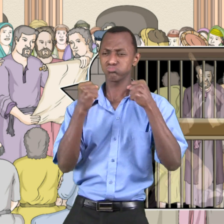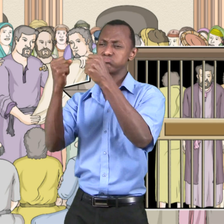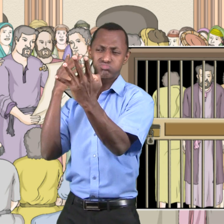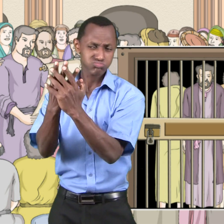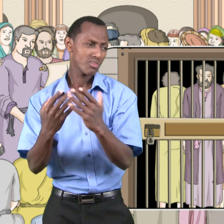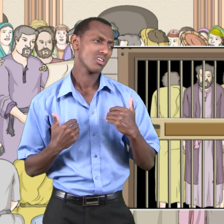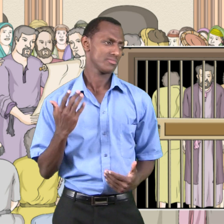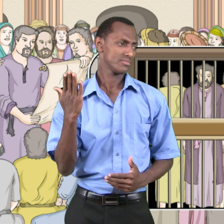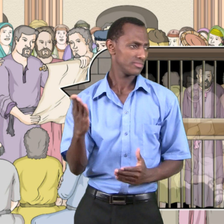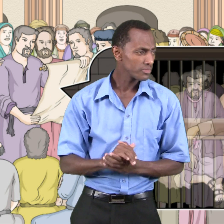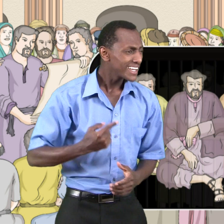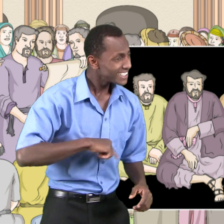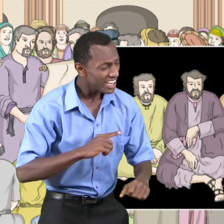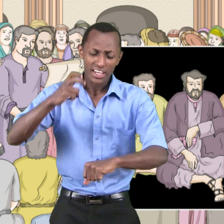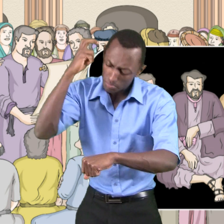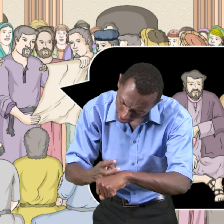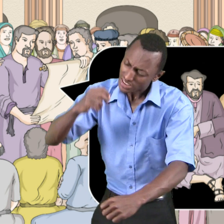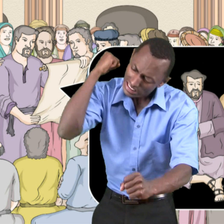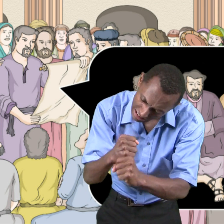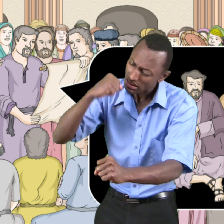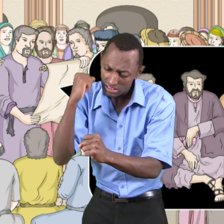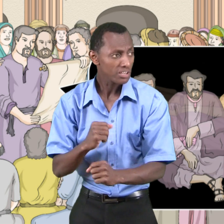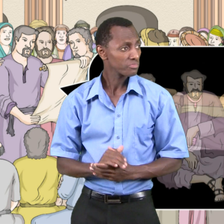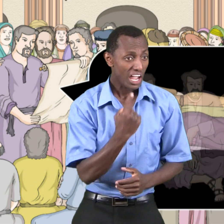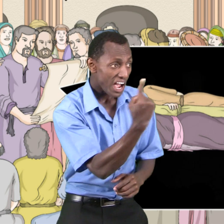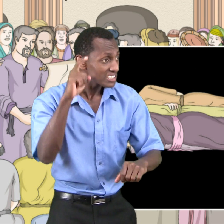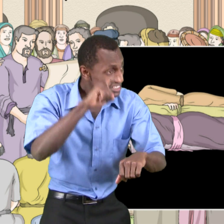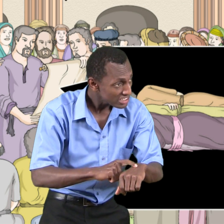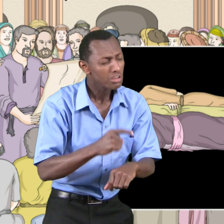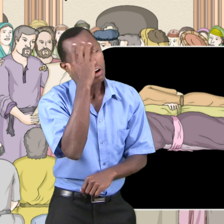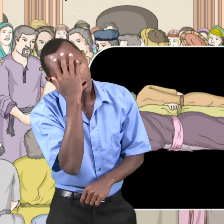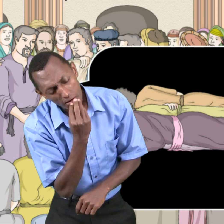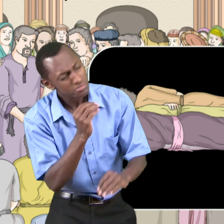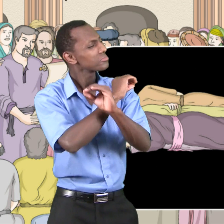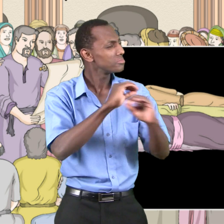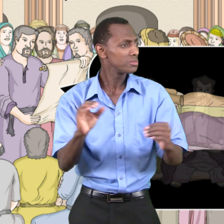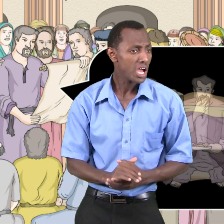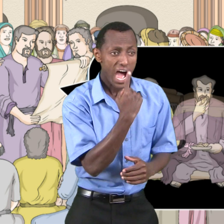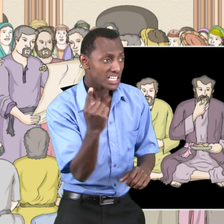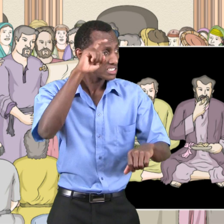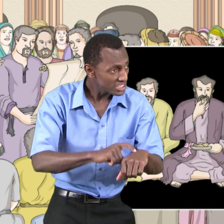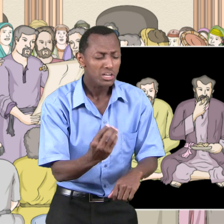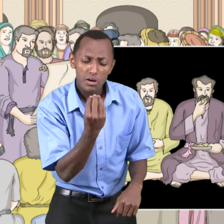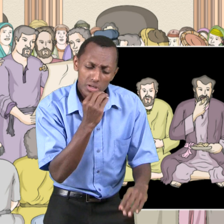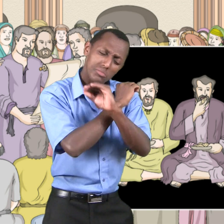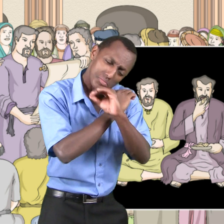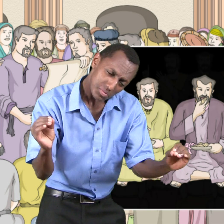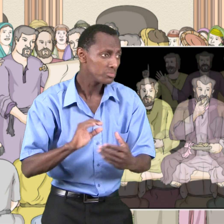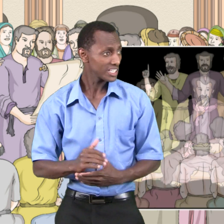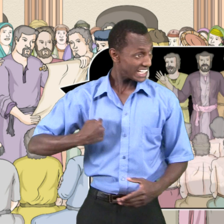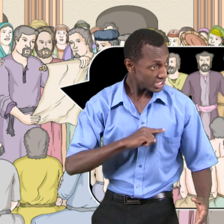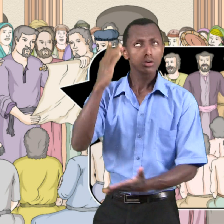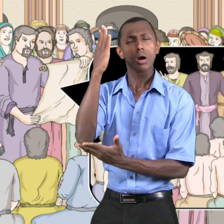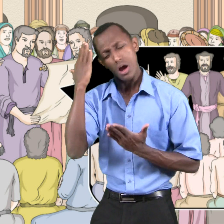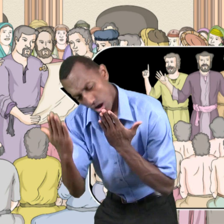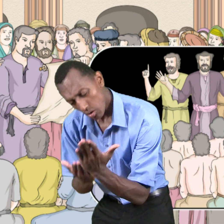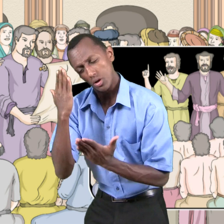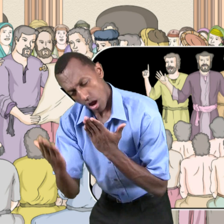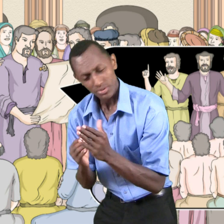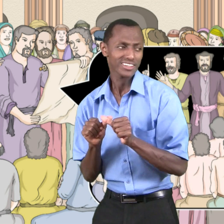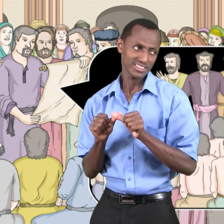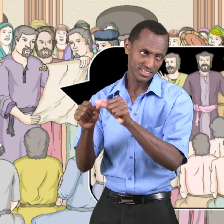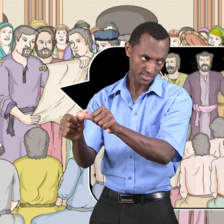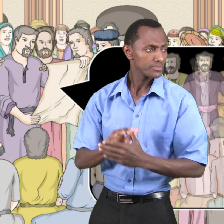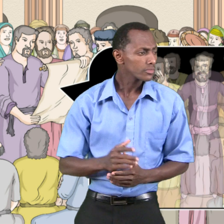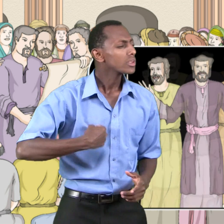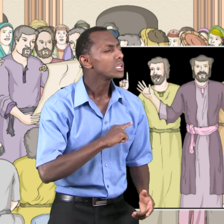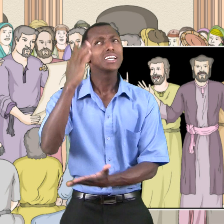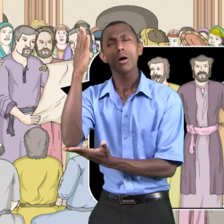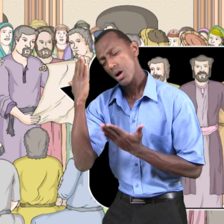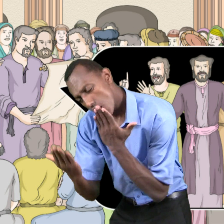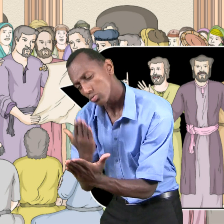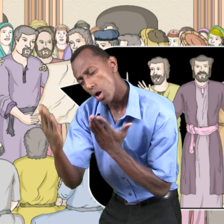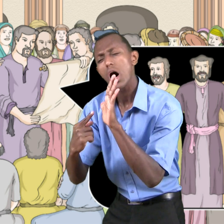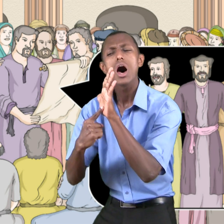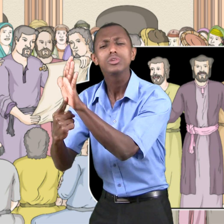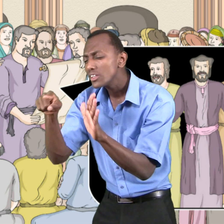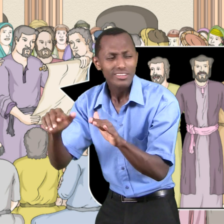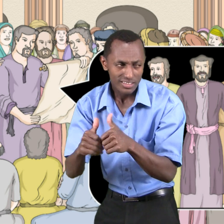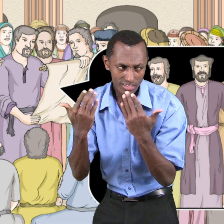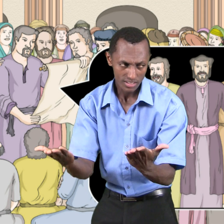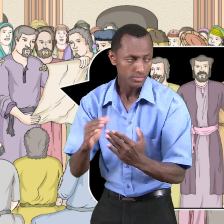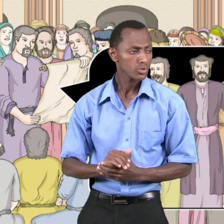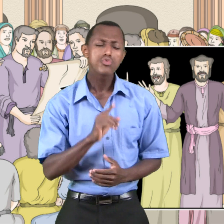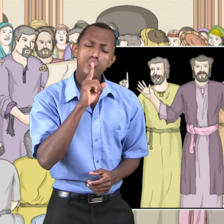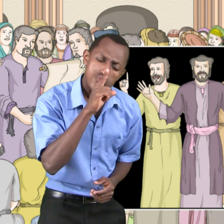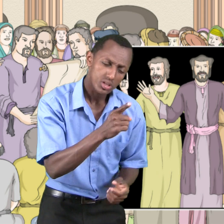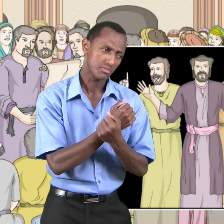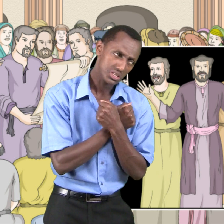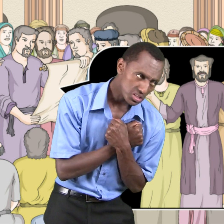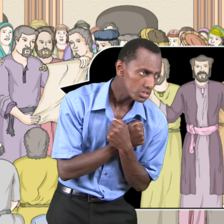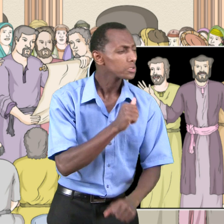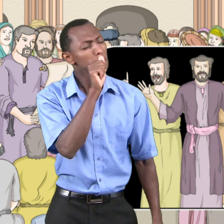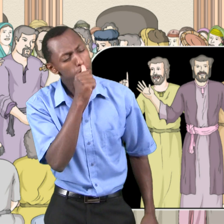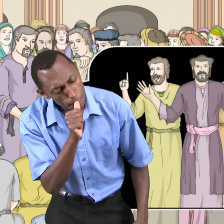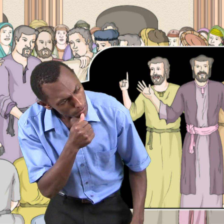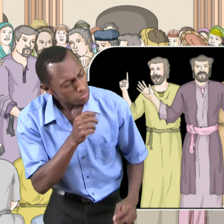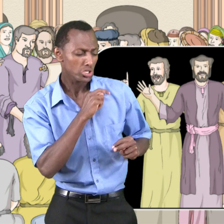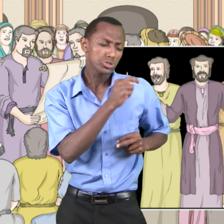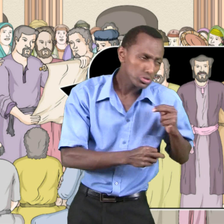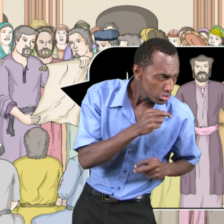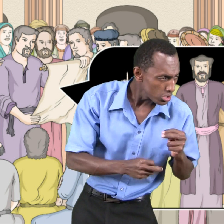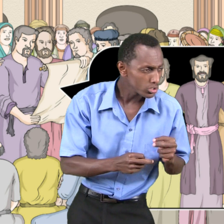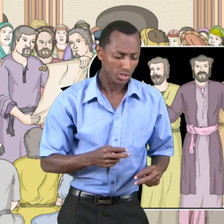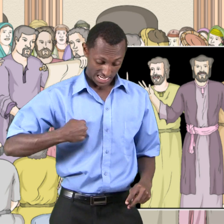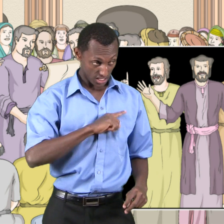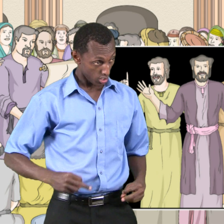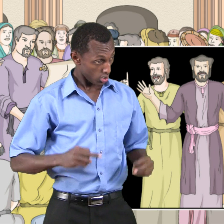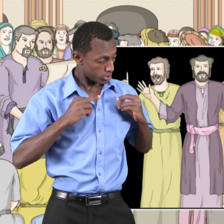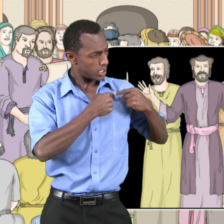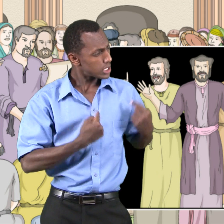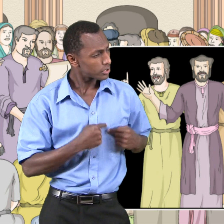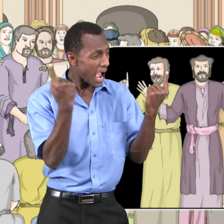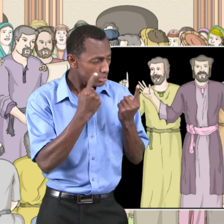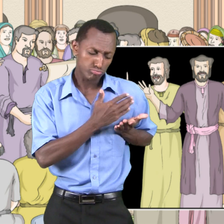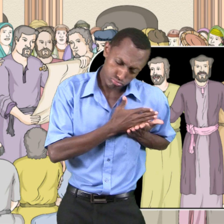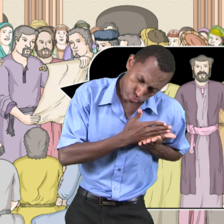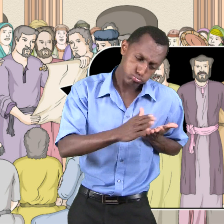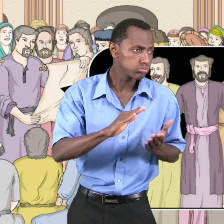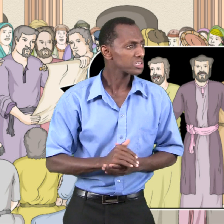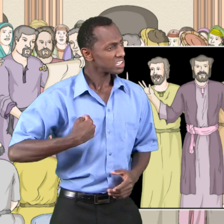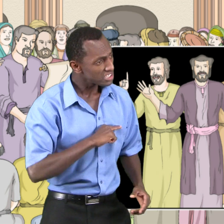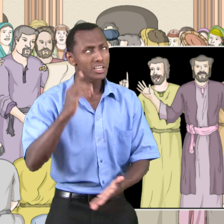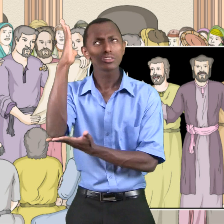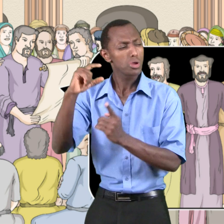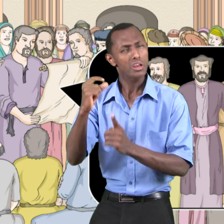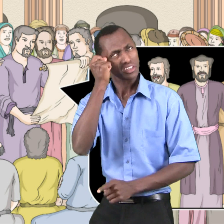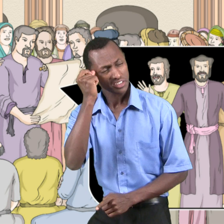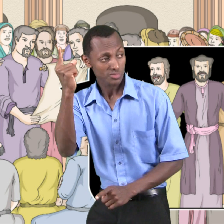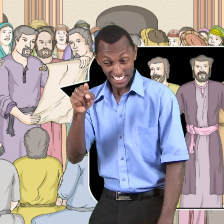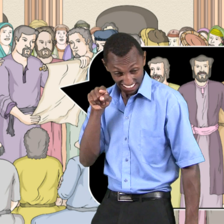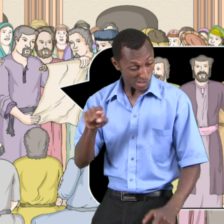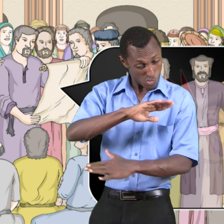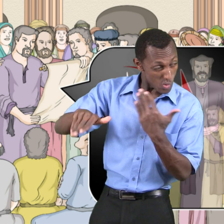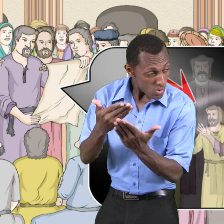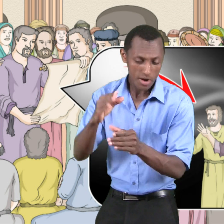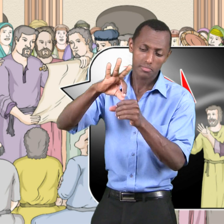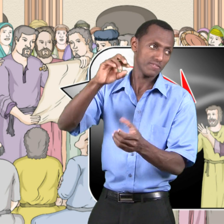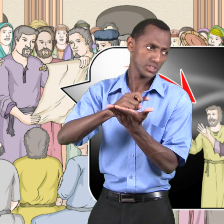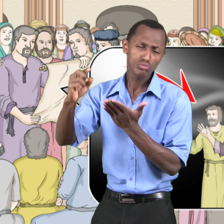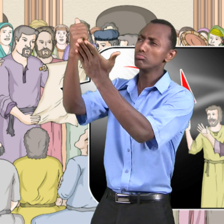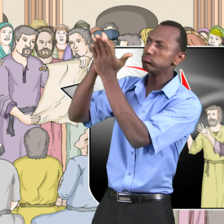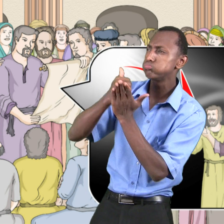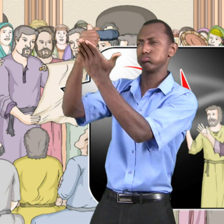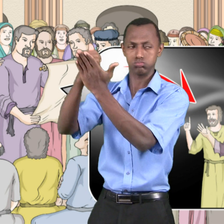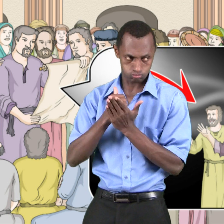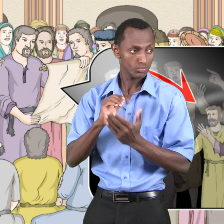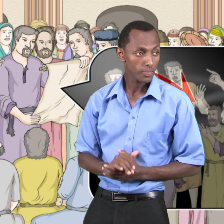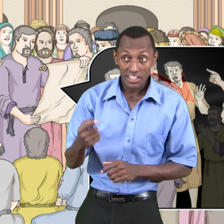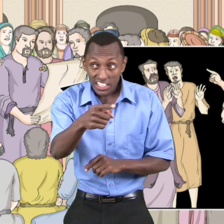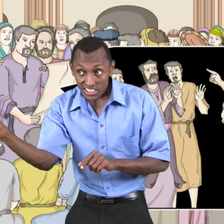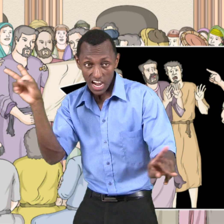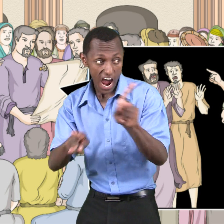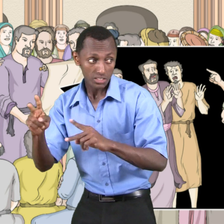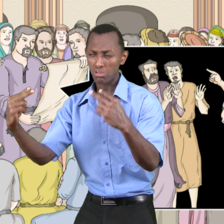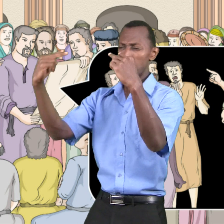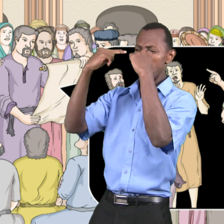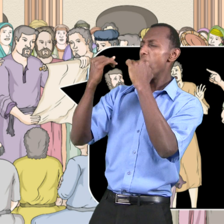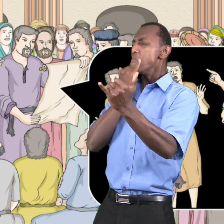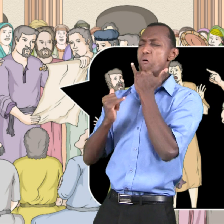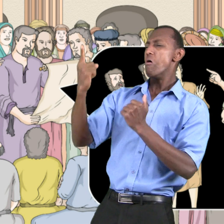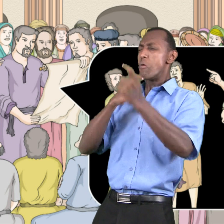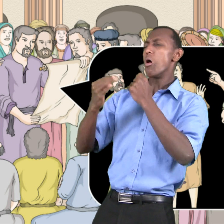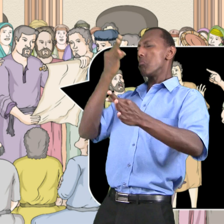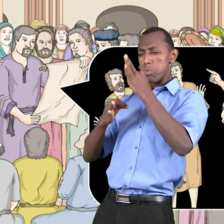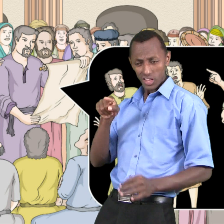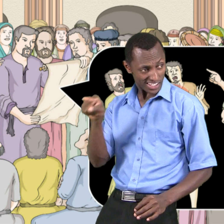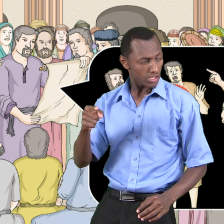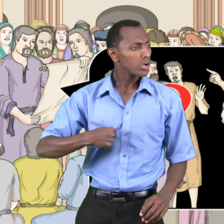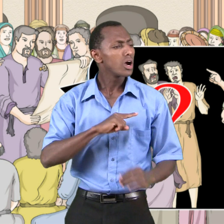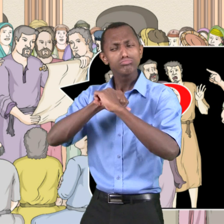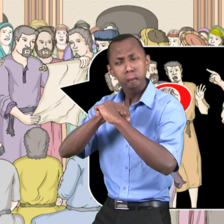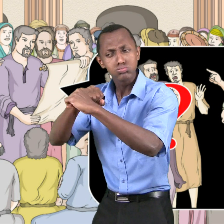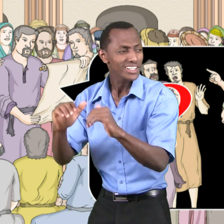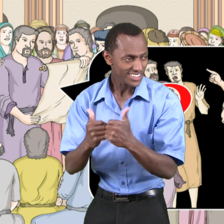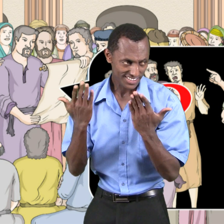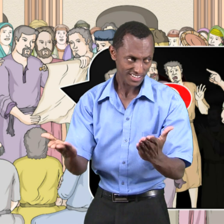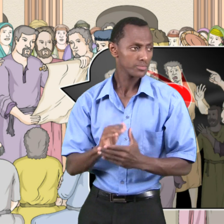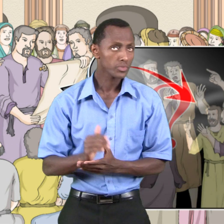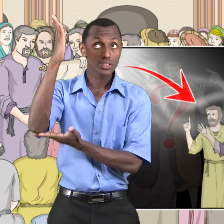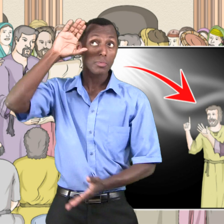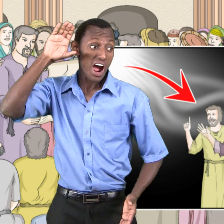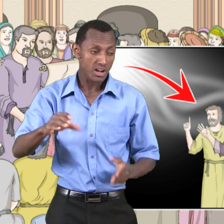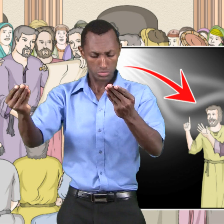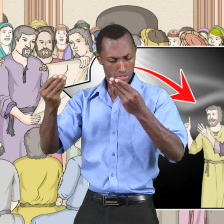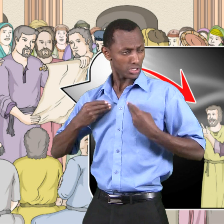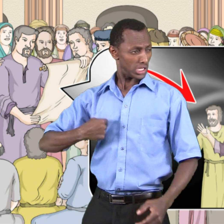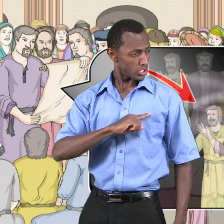in labor, sleepless nights, and hunger; in purity, knowledge, patience, and kindness; in the Holy Spirit and in sincere love;